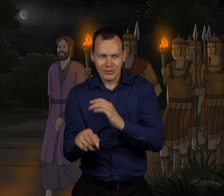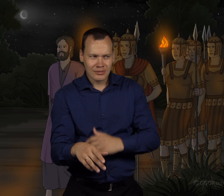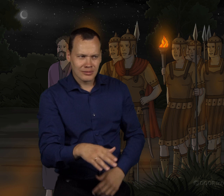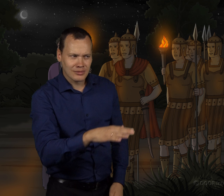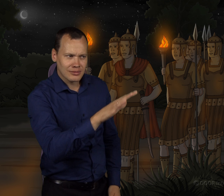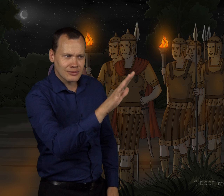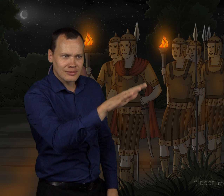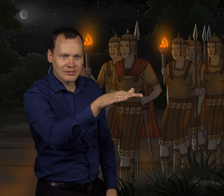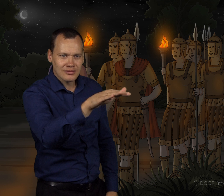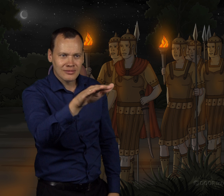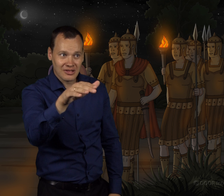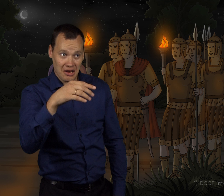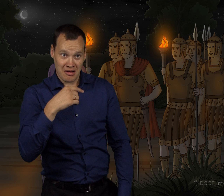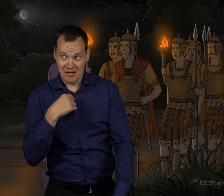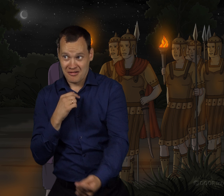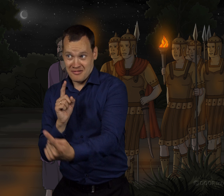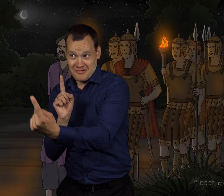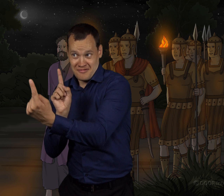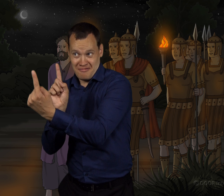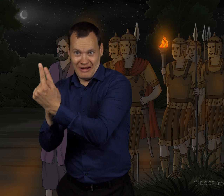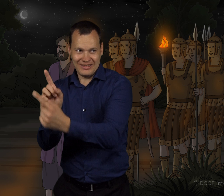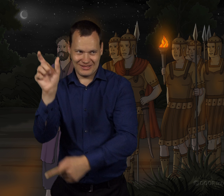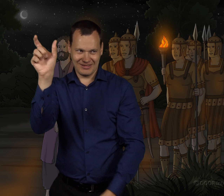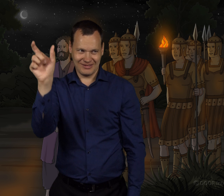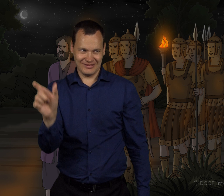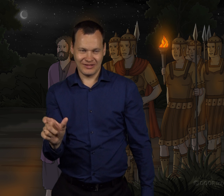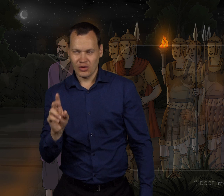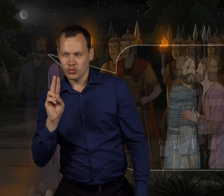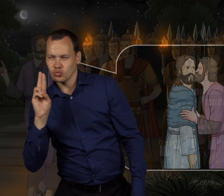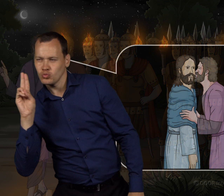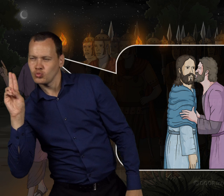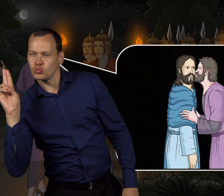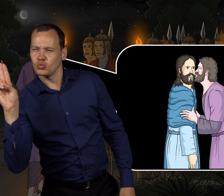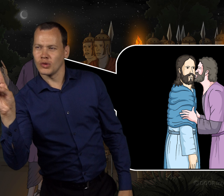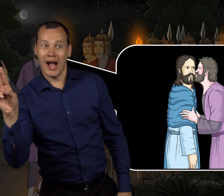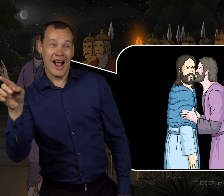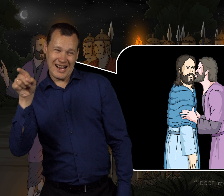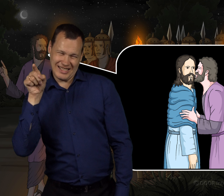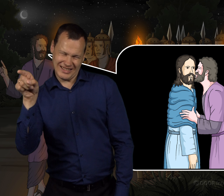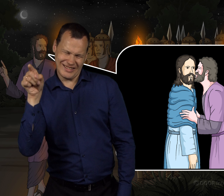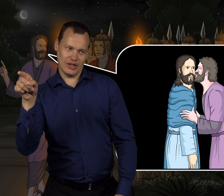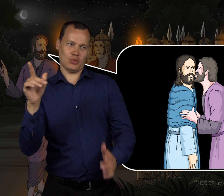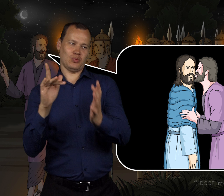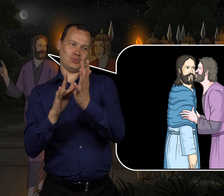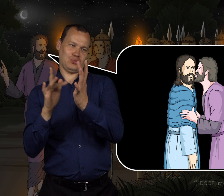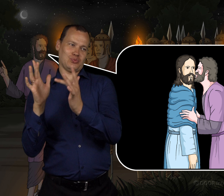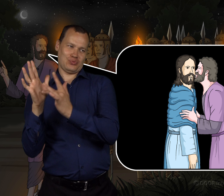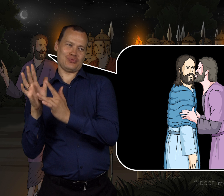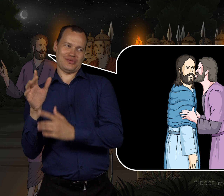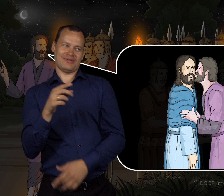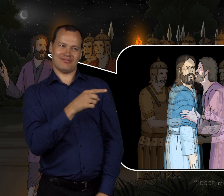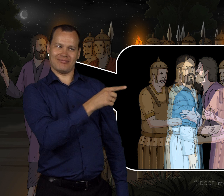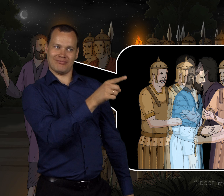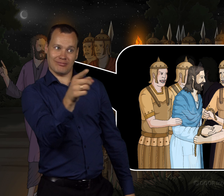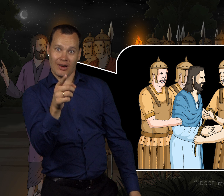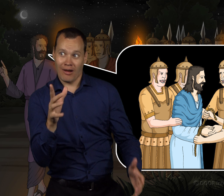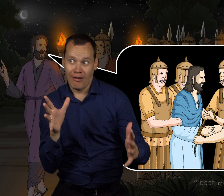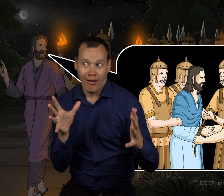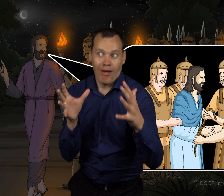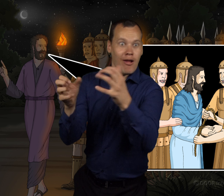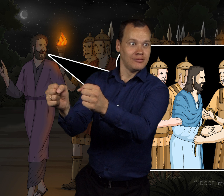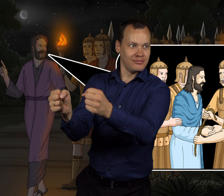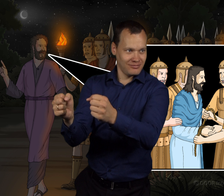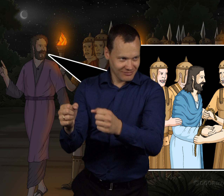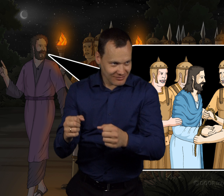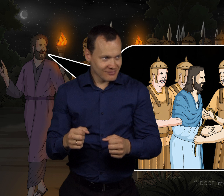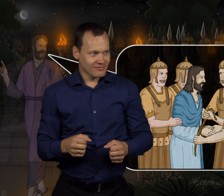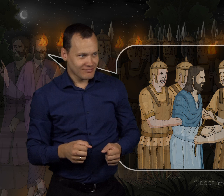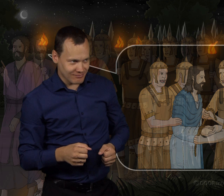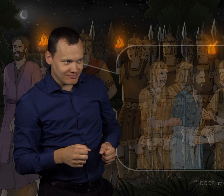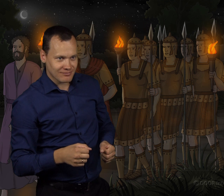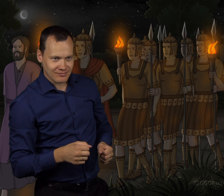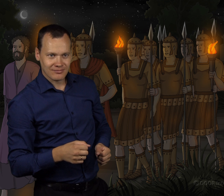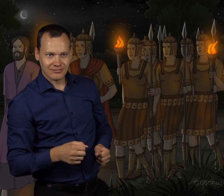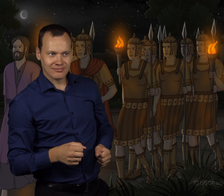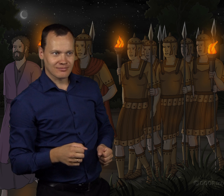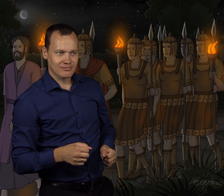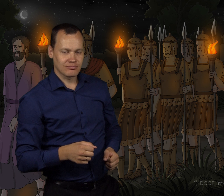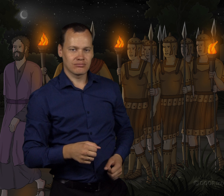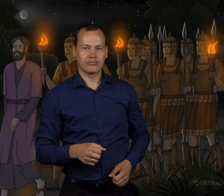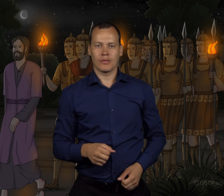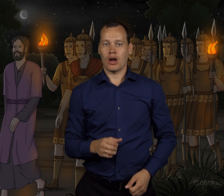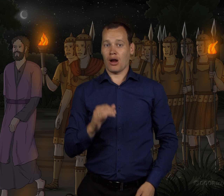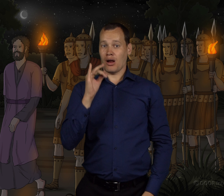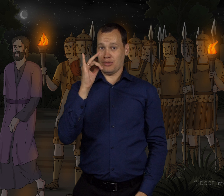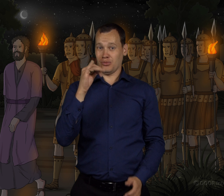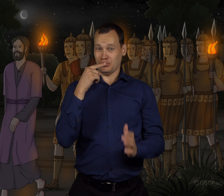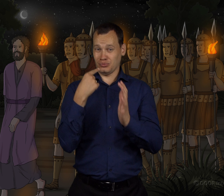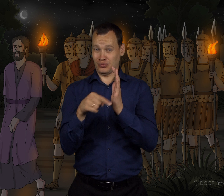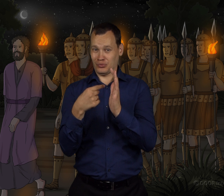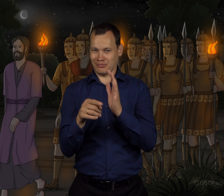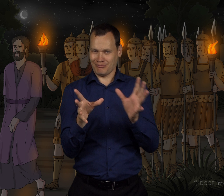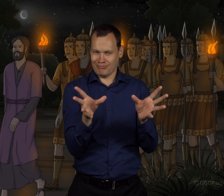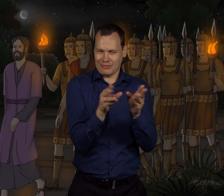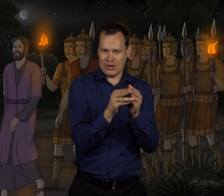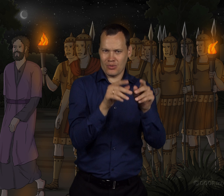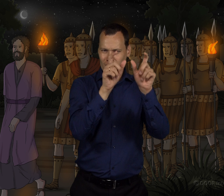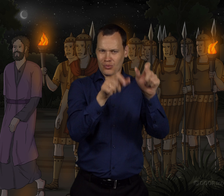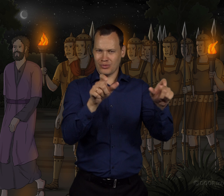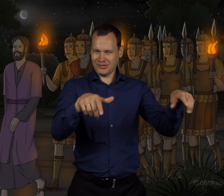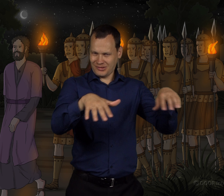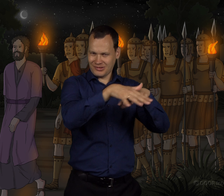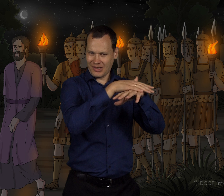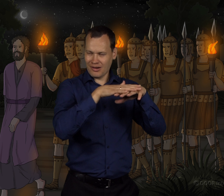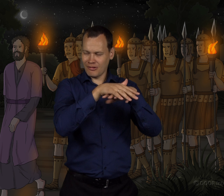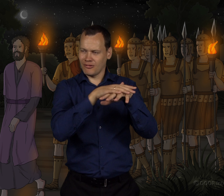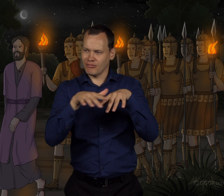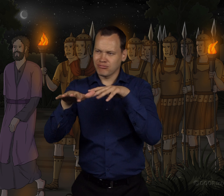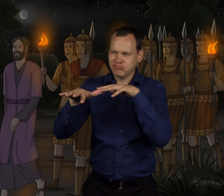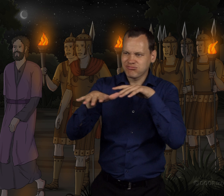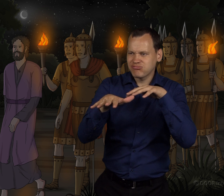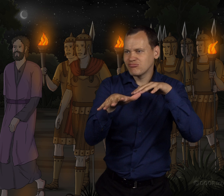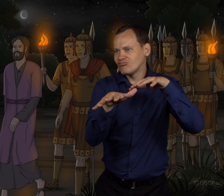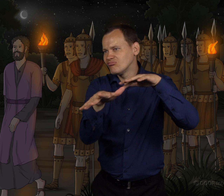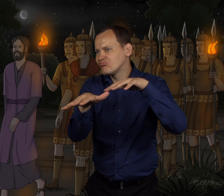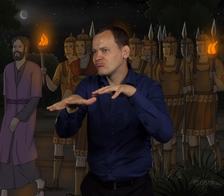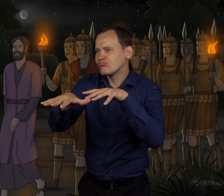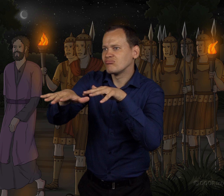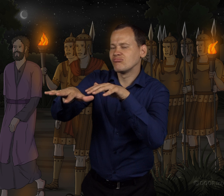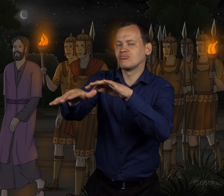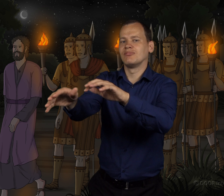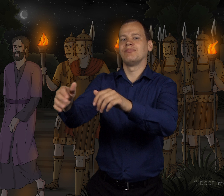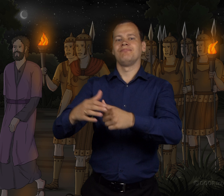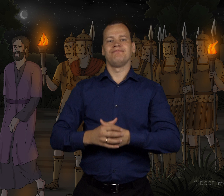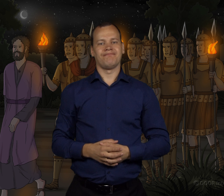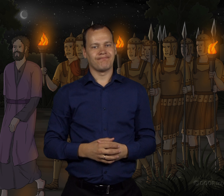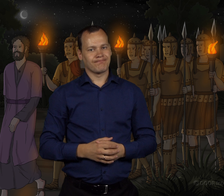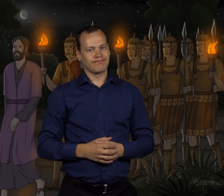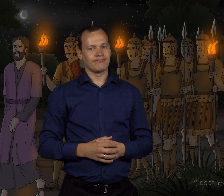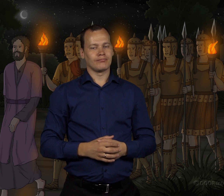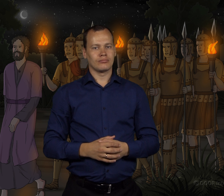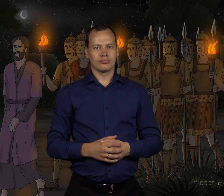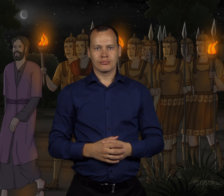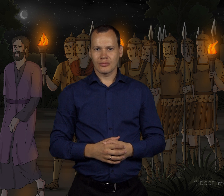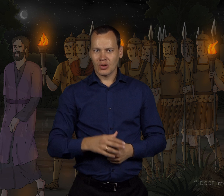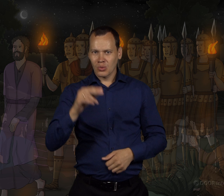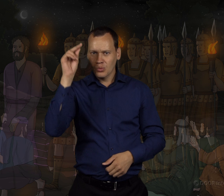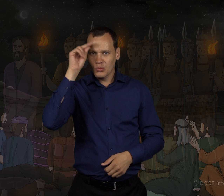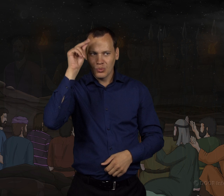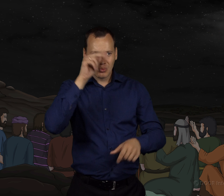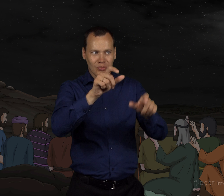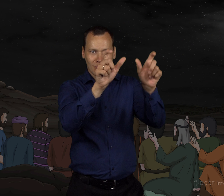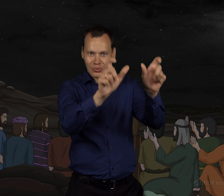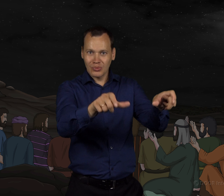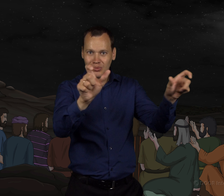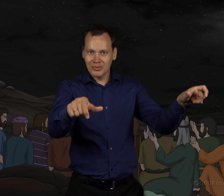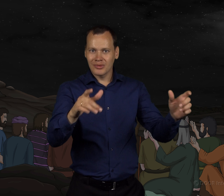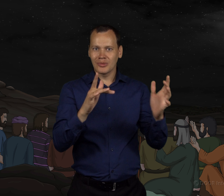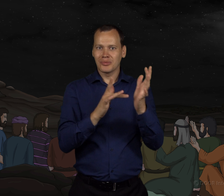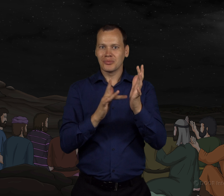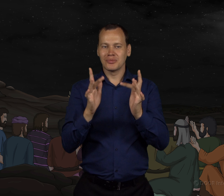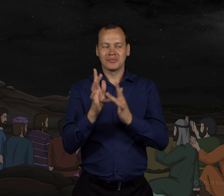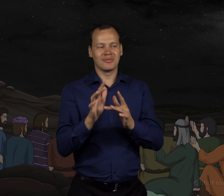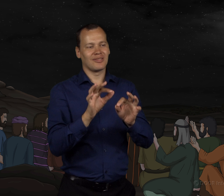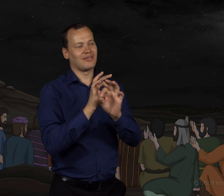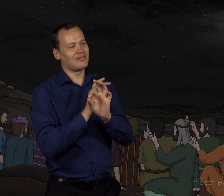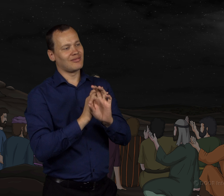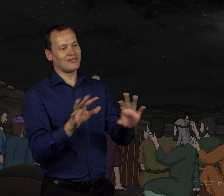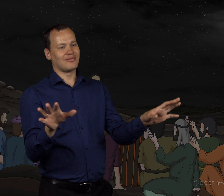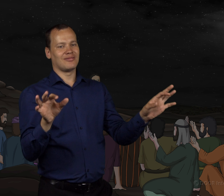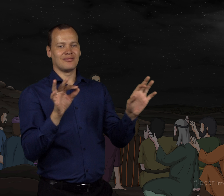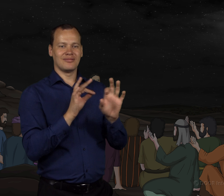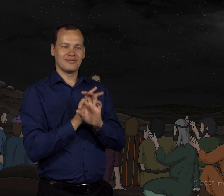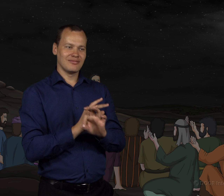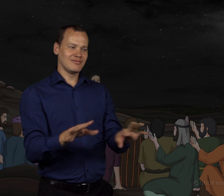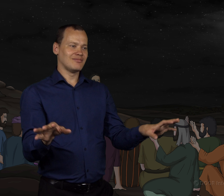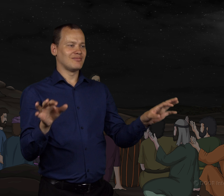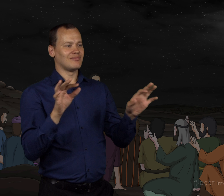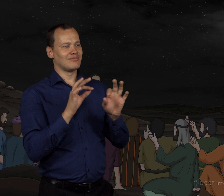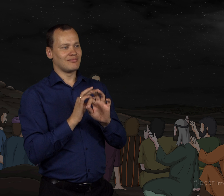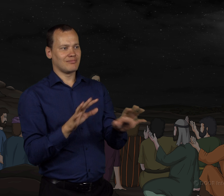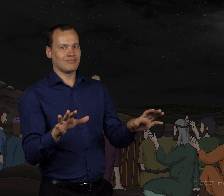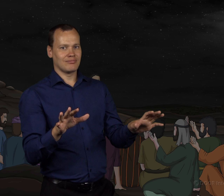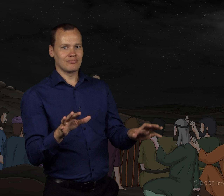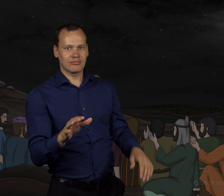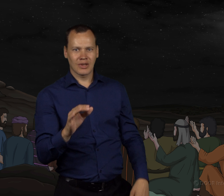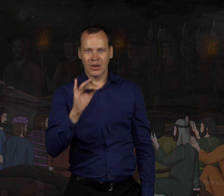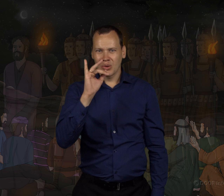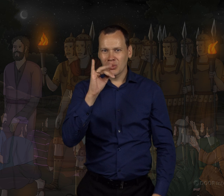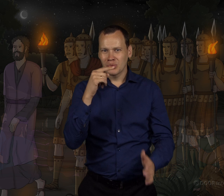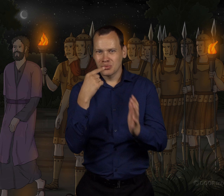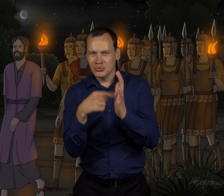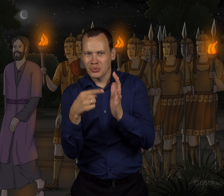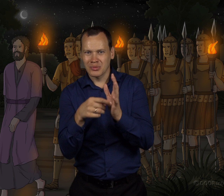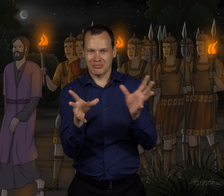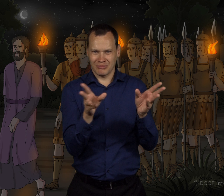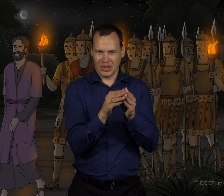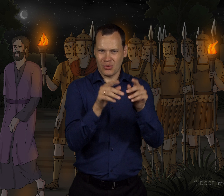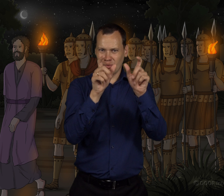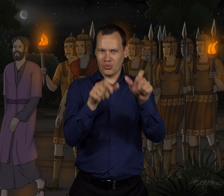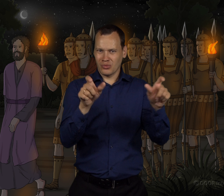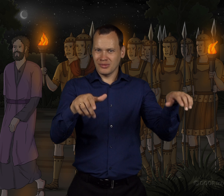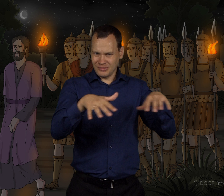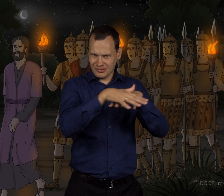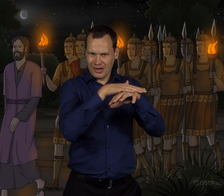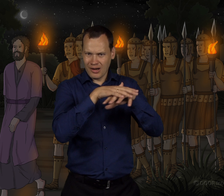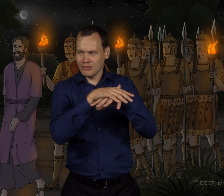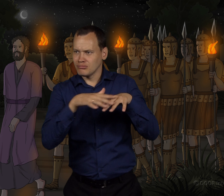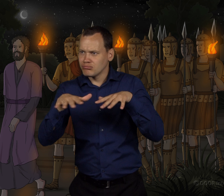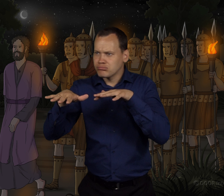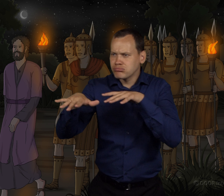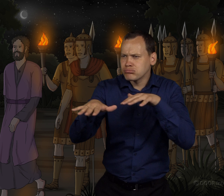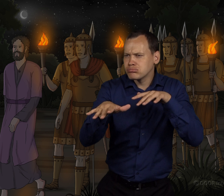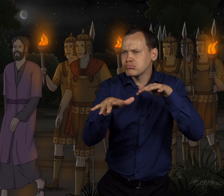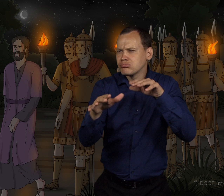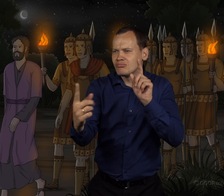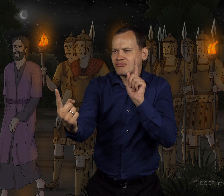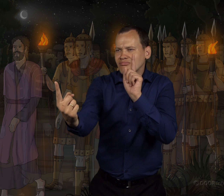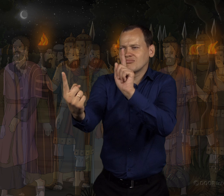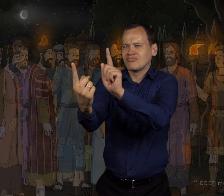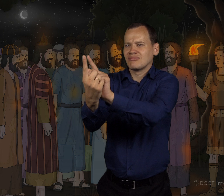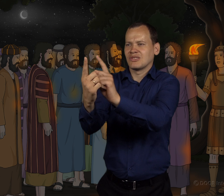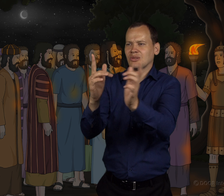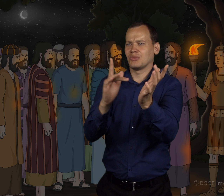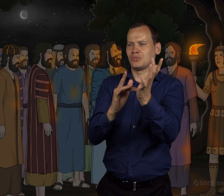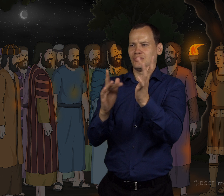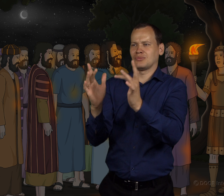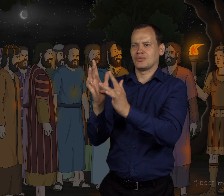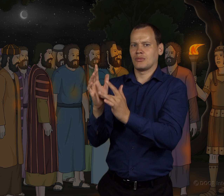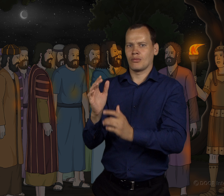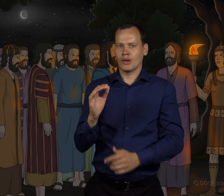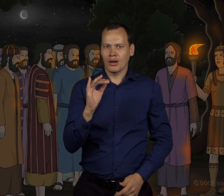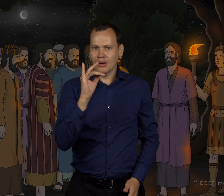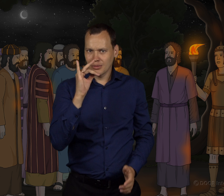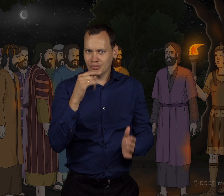Now the betrayer had arranged a signal with them: “The One I kiss is the man; arrest Him.”